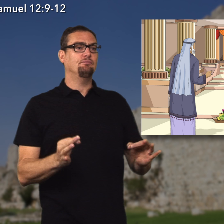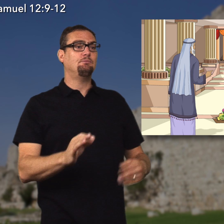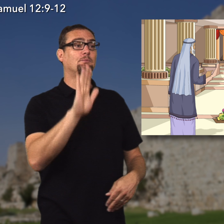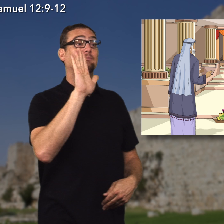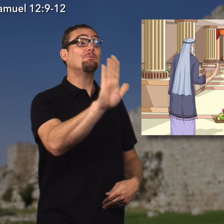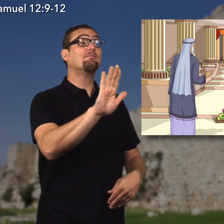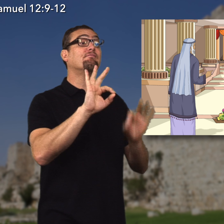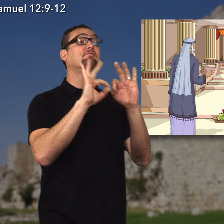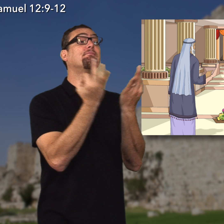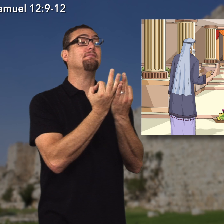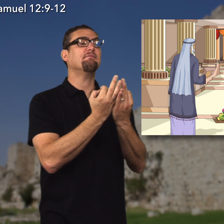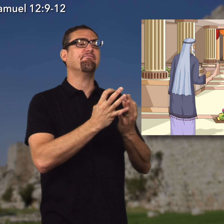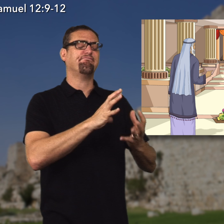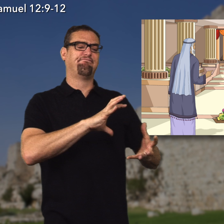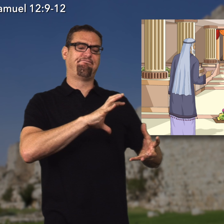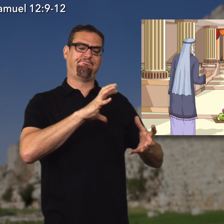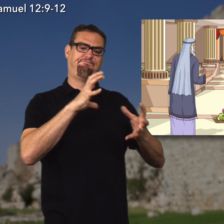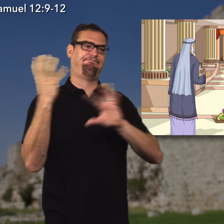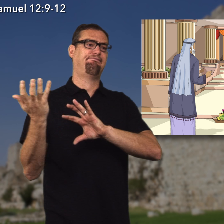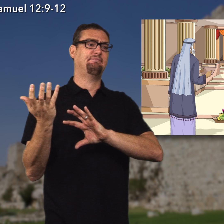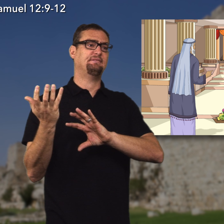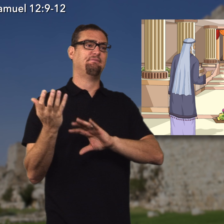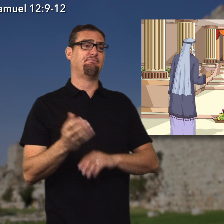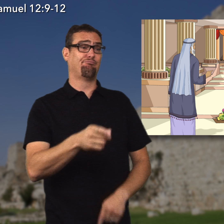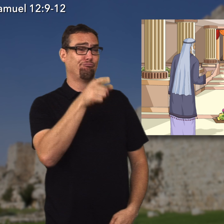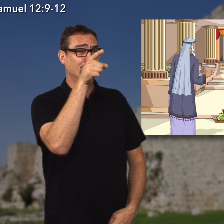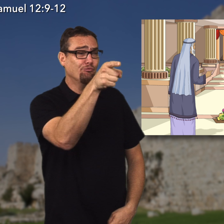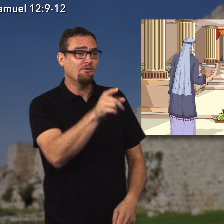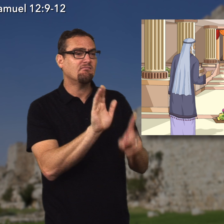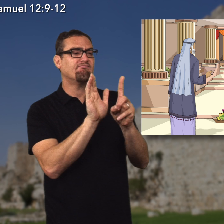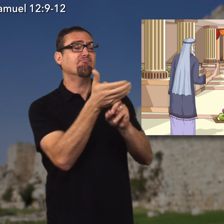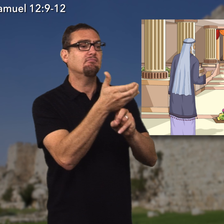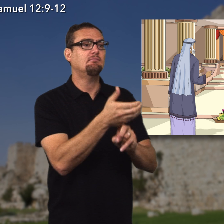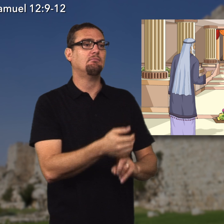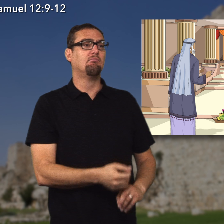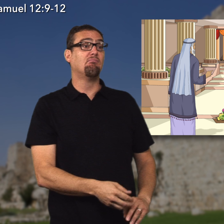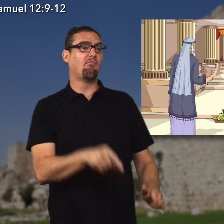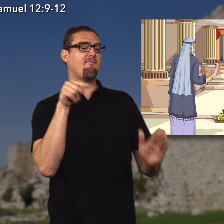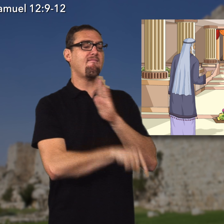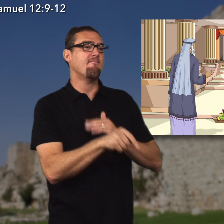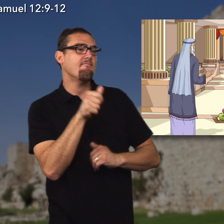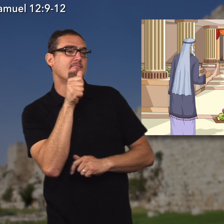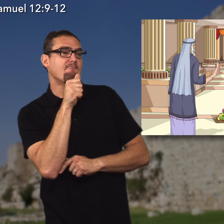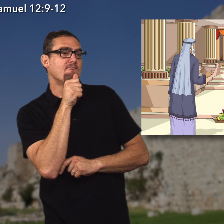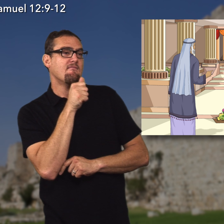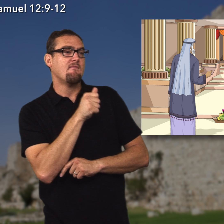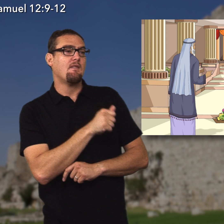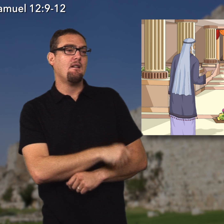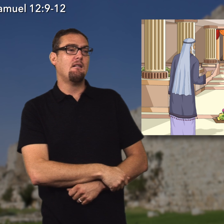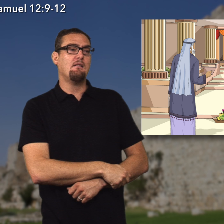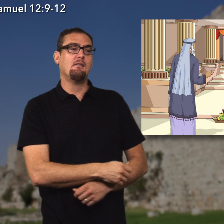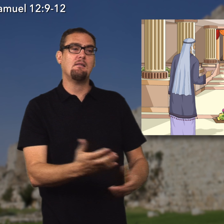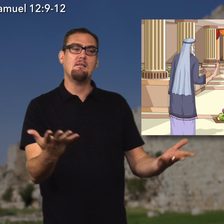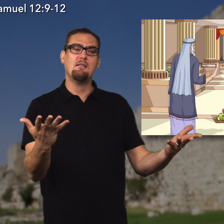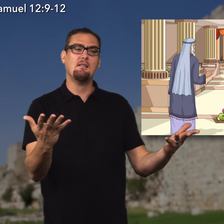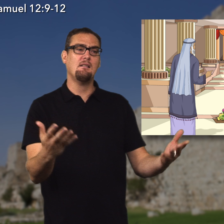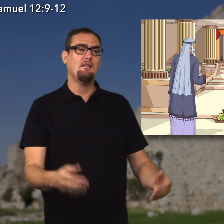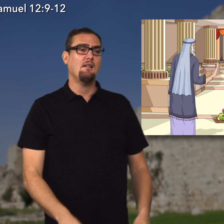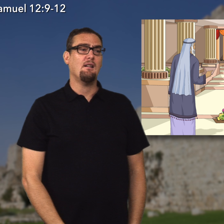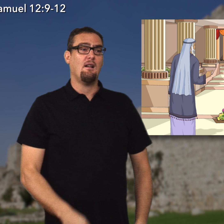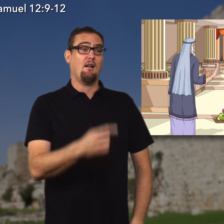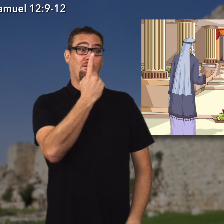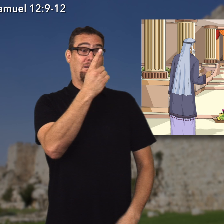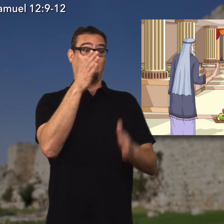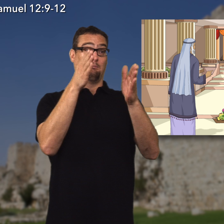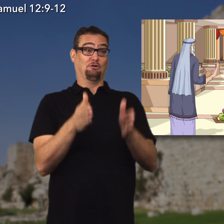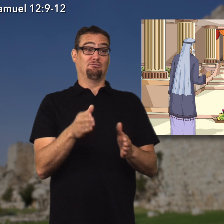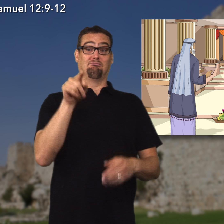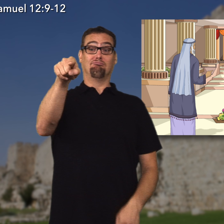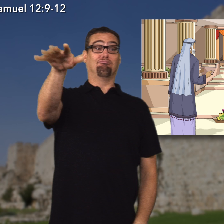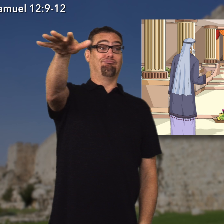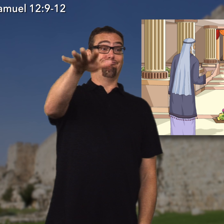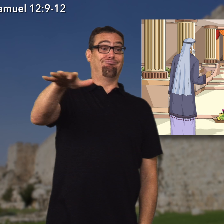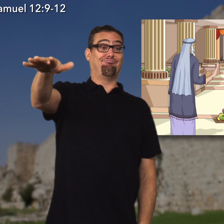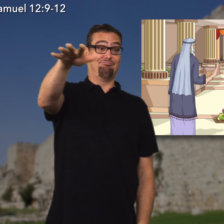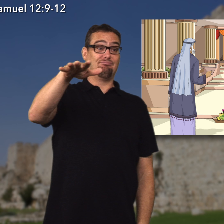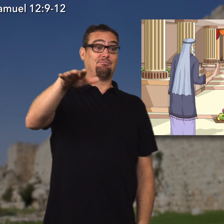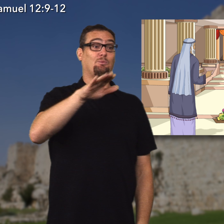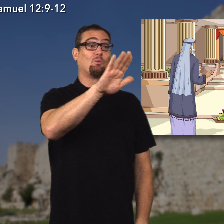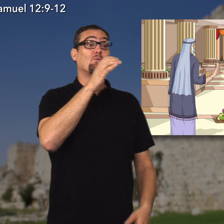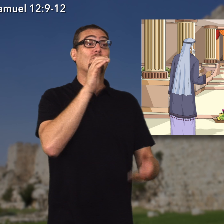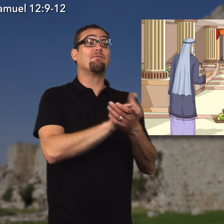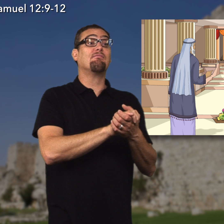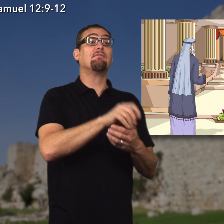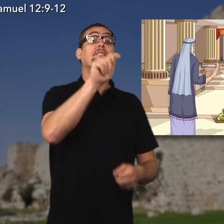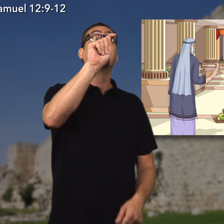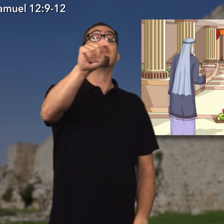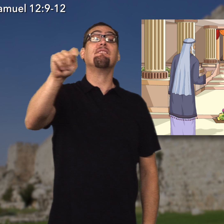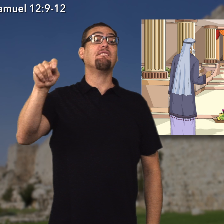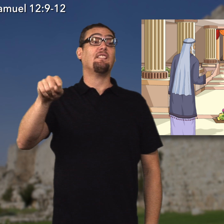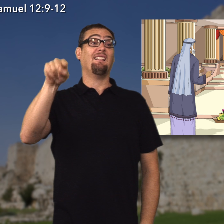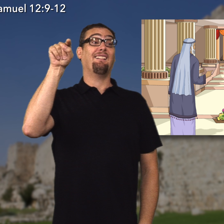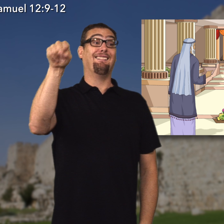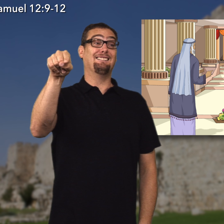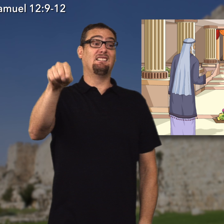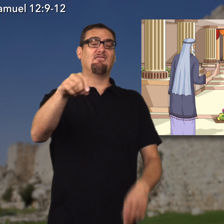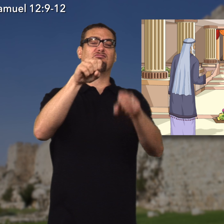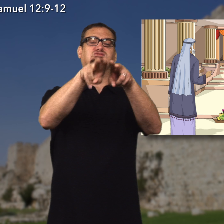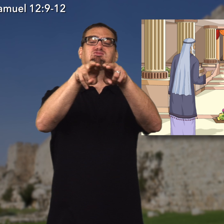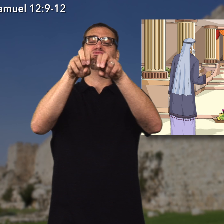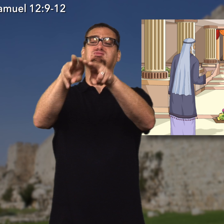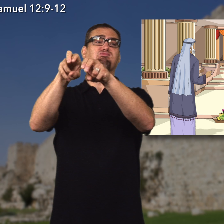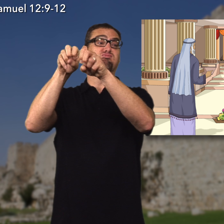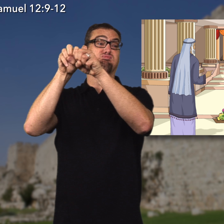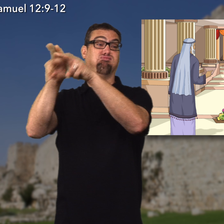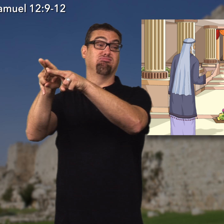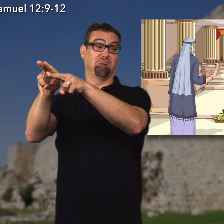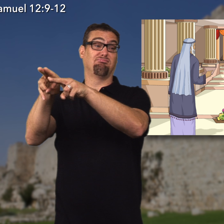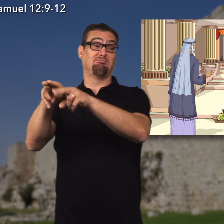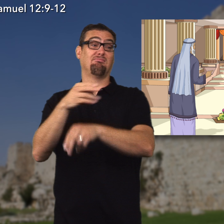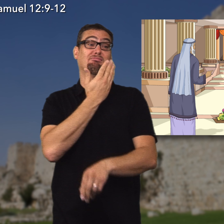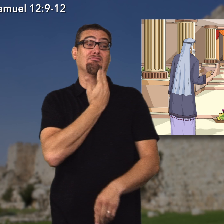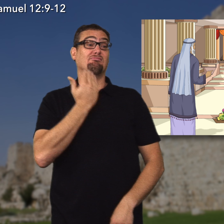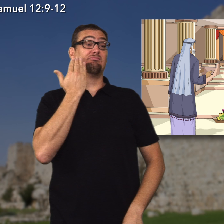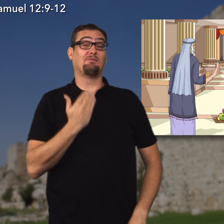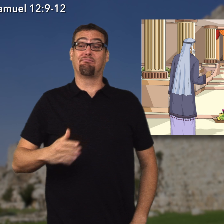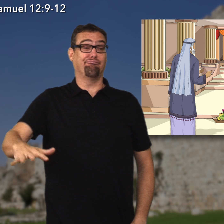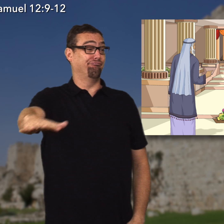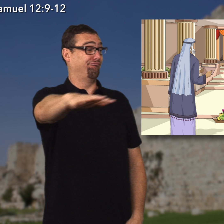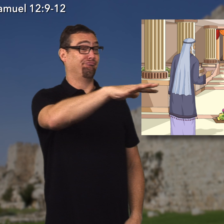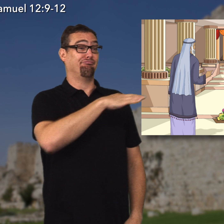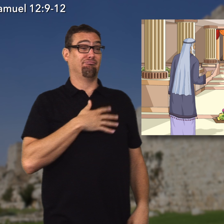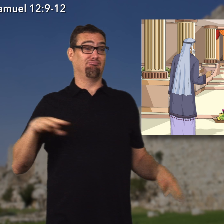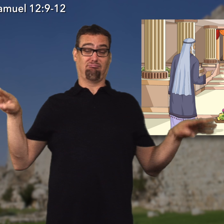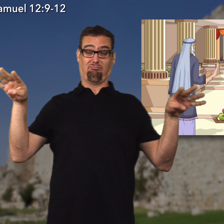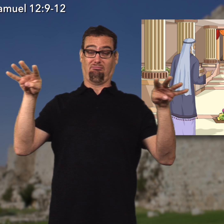Before your very eyes I will take your wives and give them to another, and he will lie with them in broad daylight.